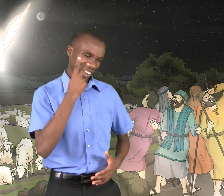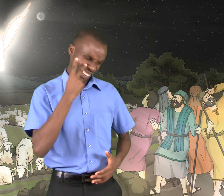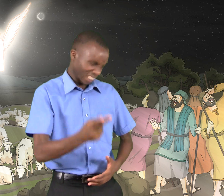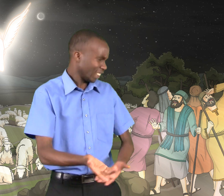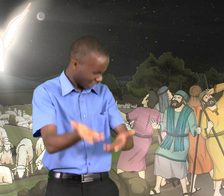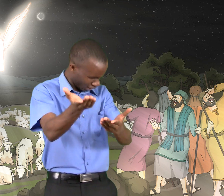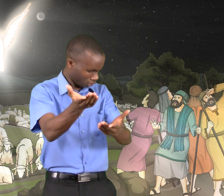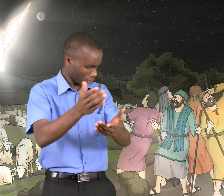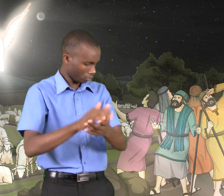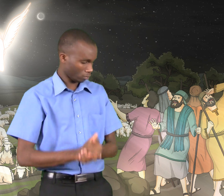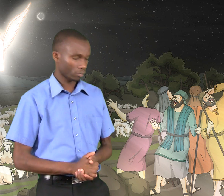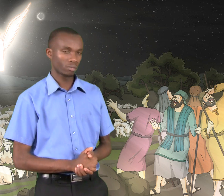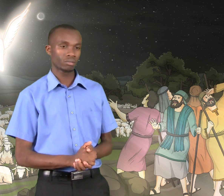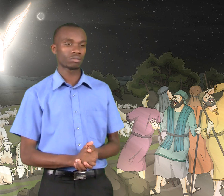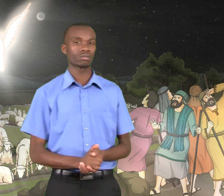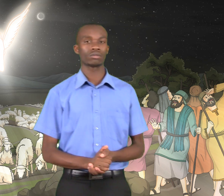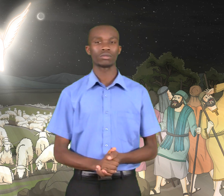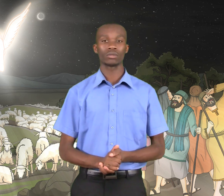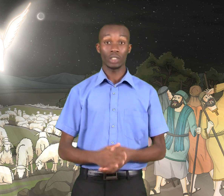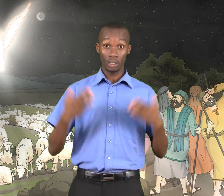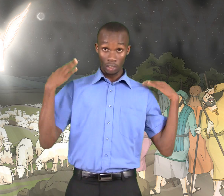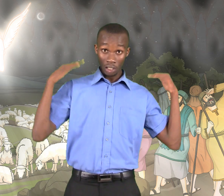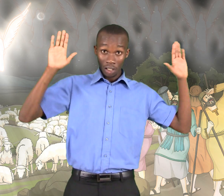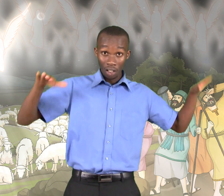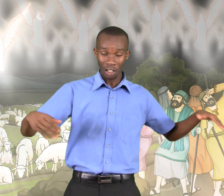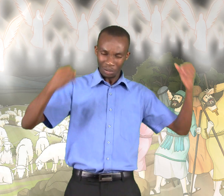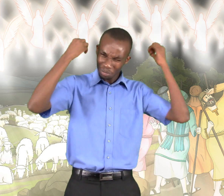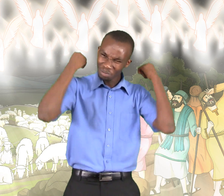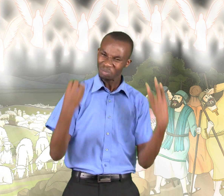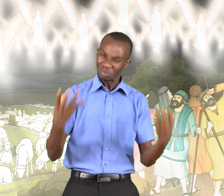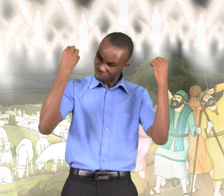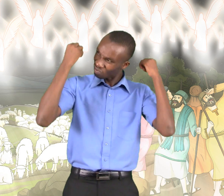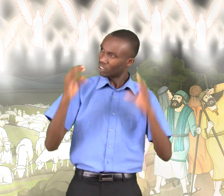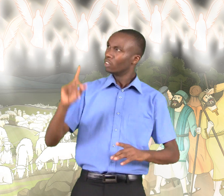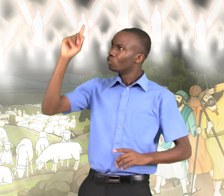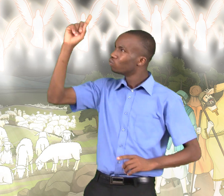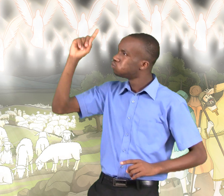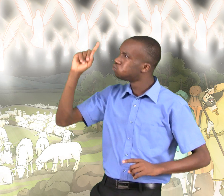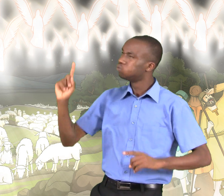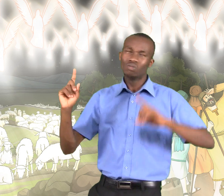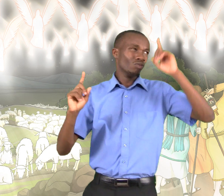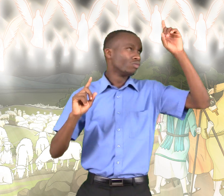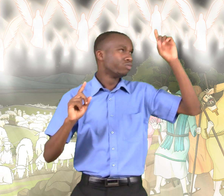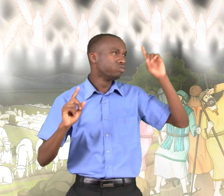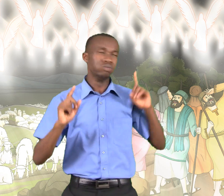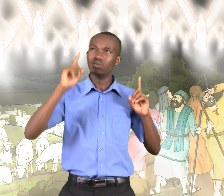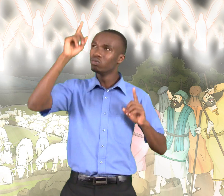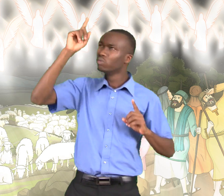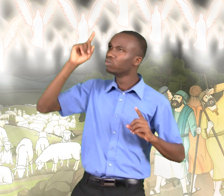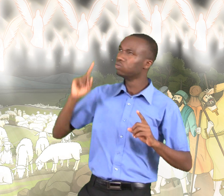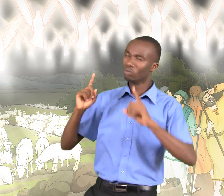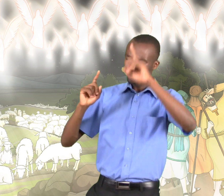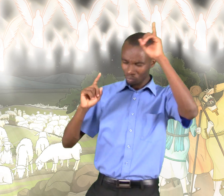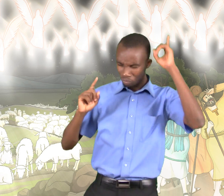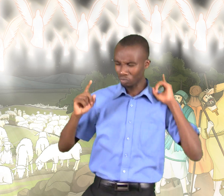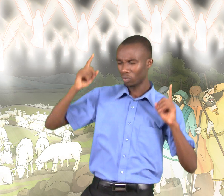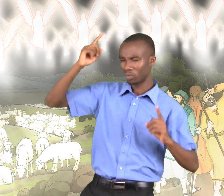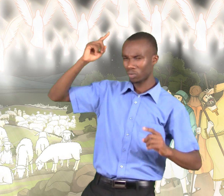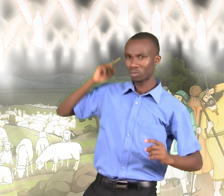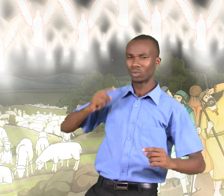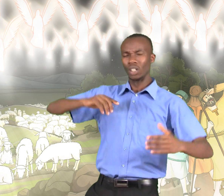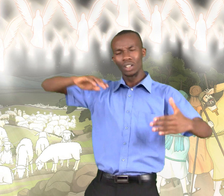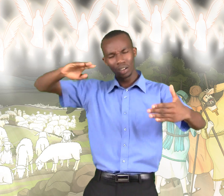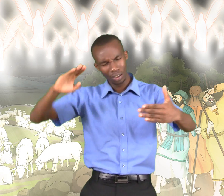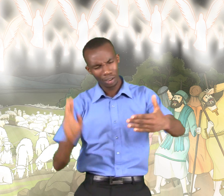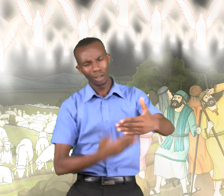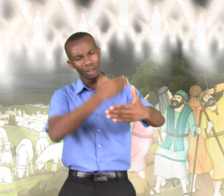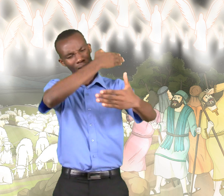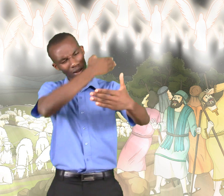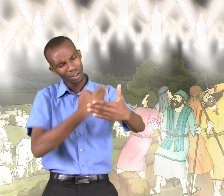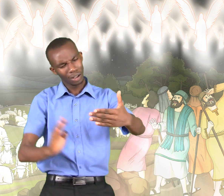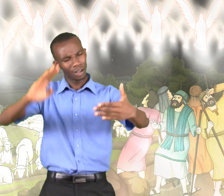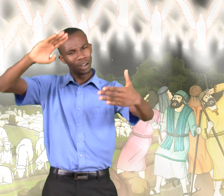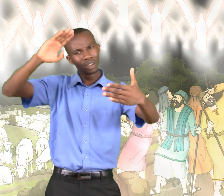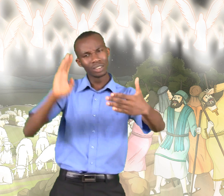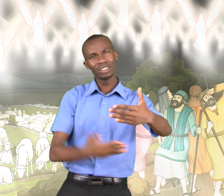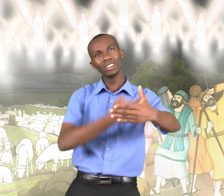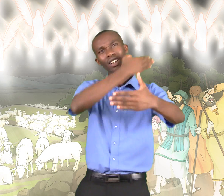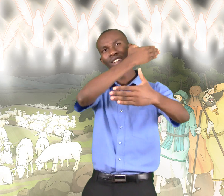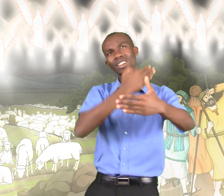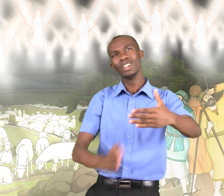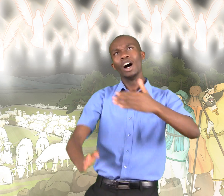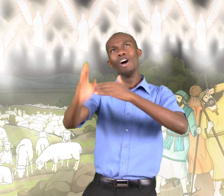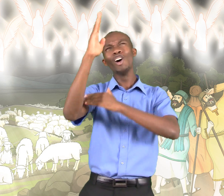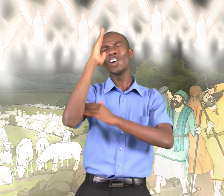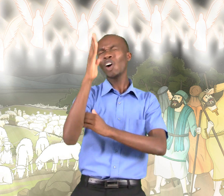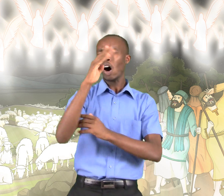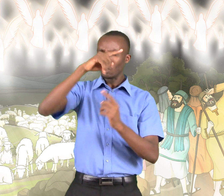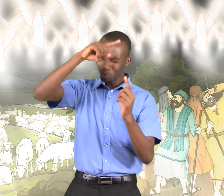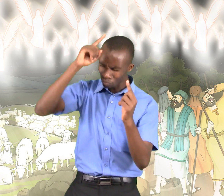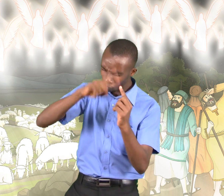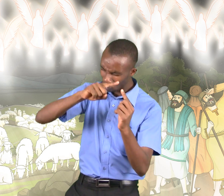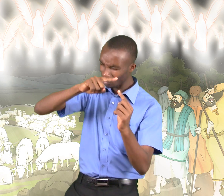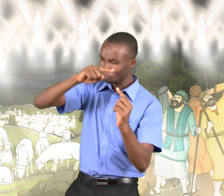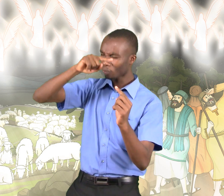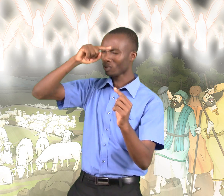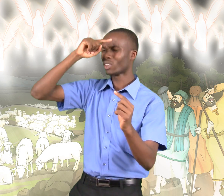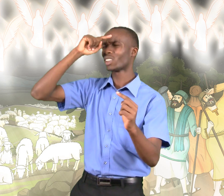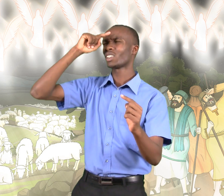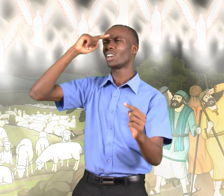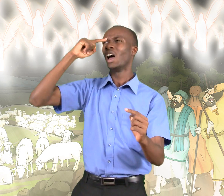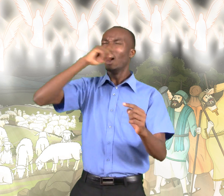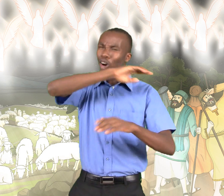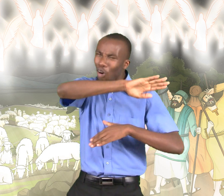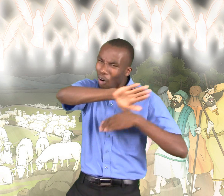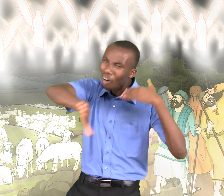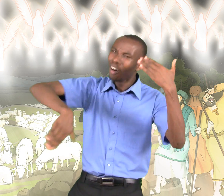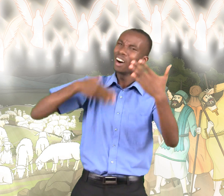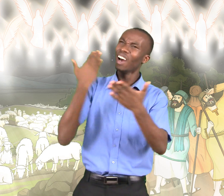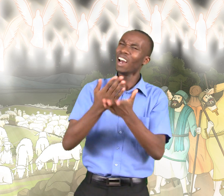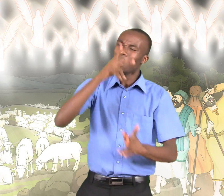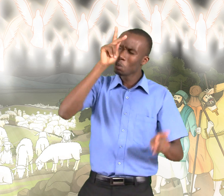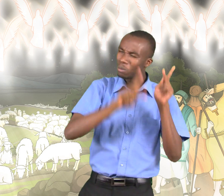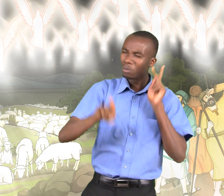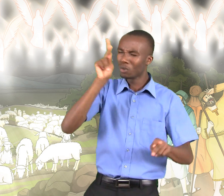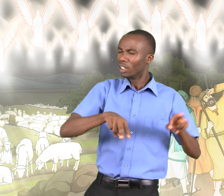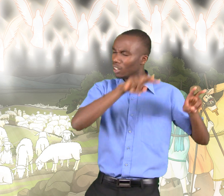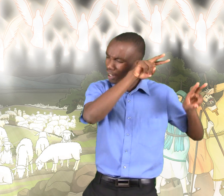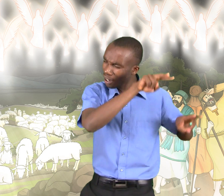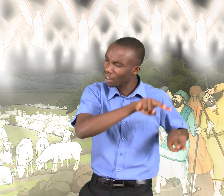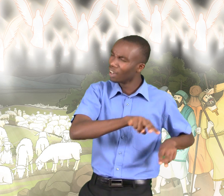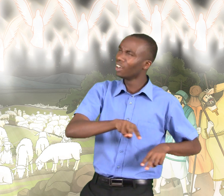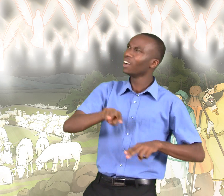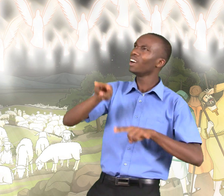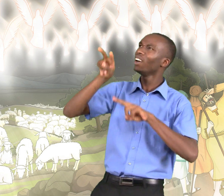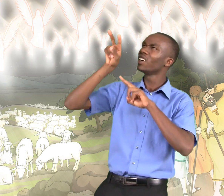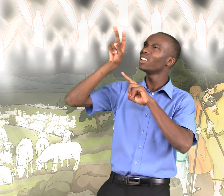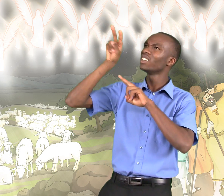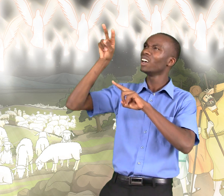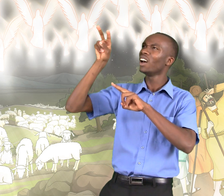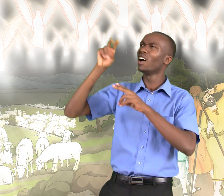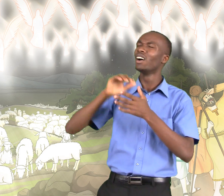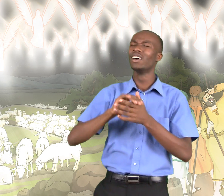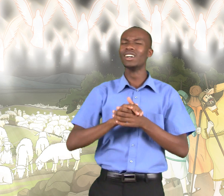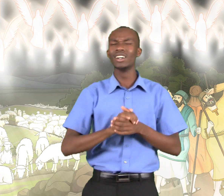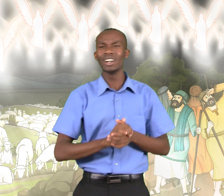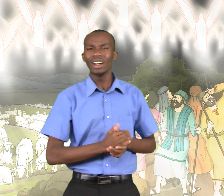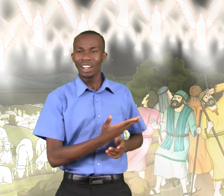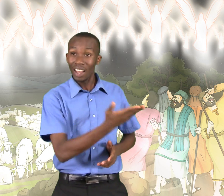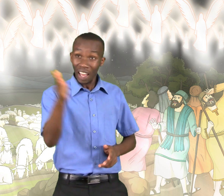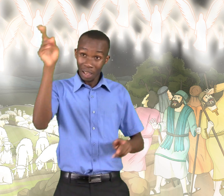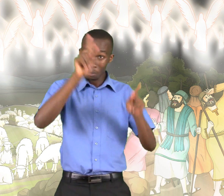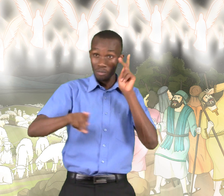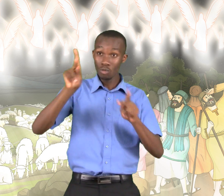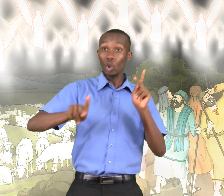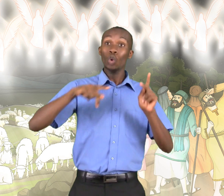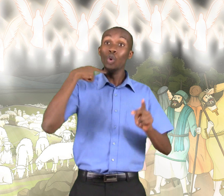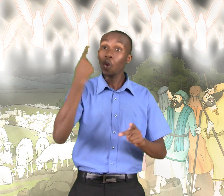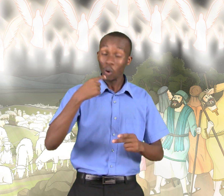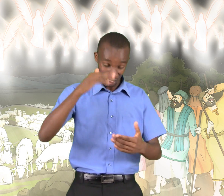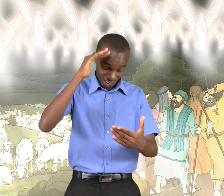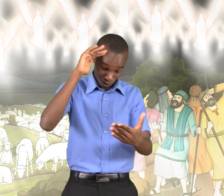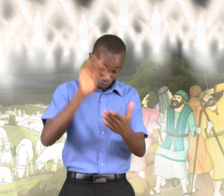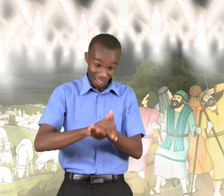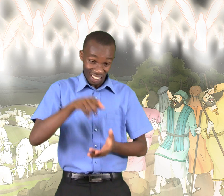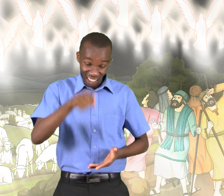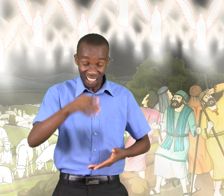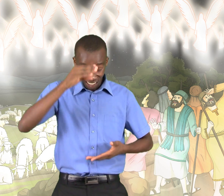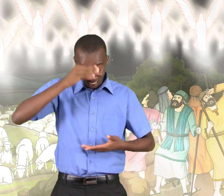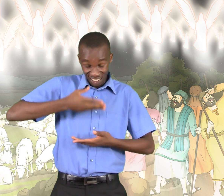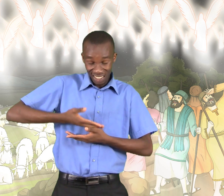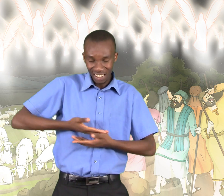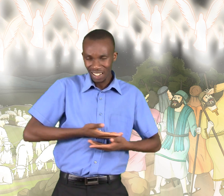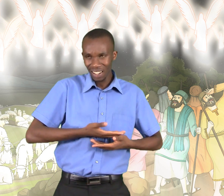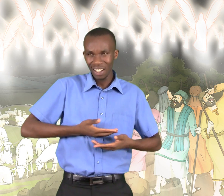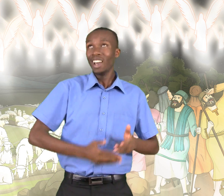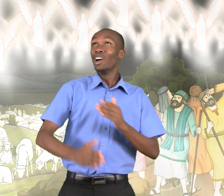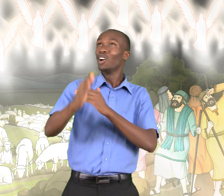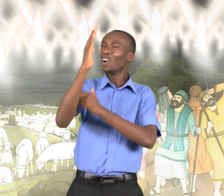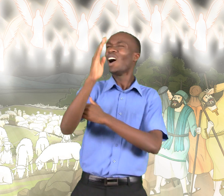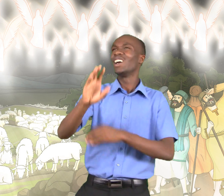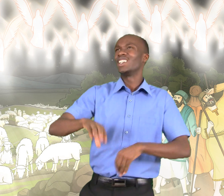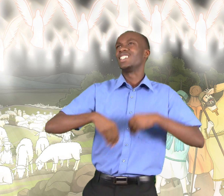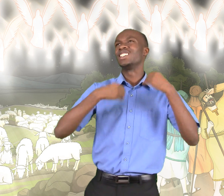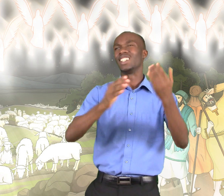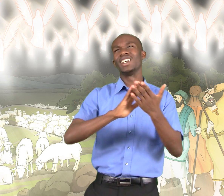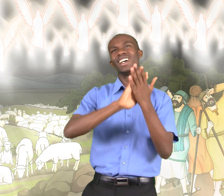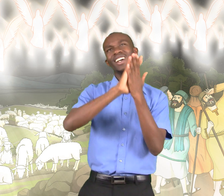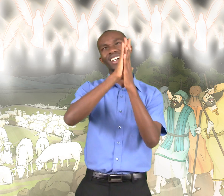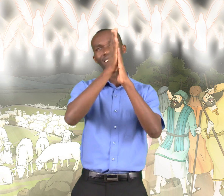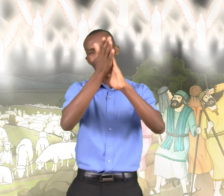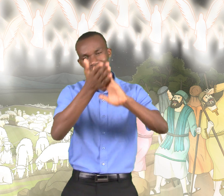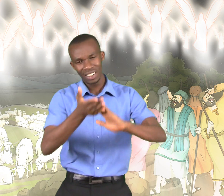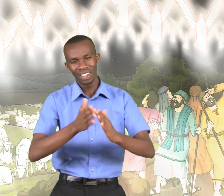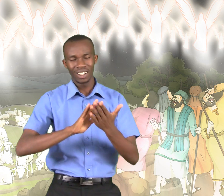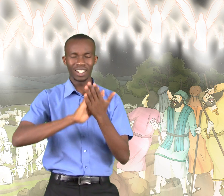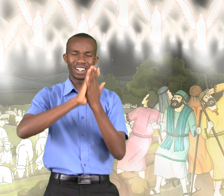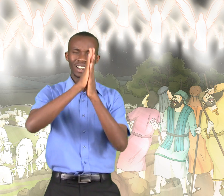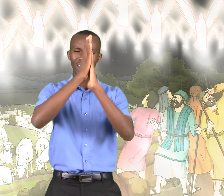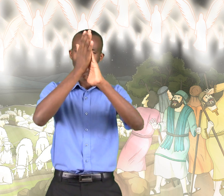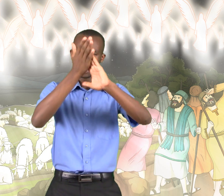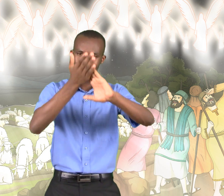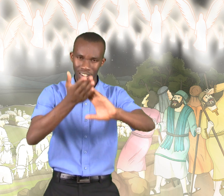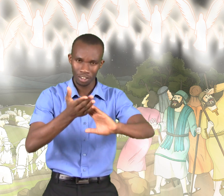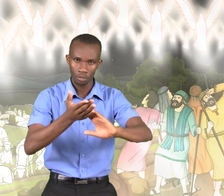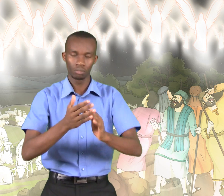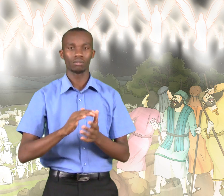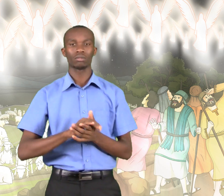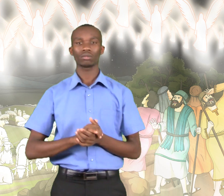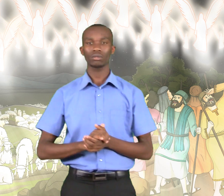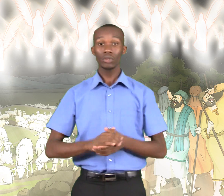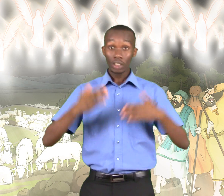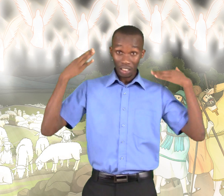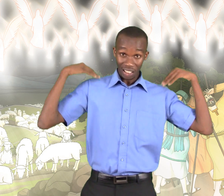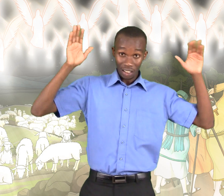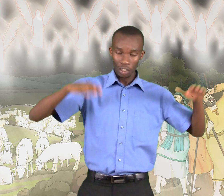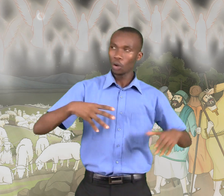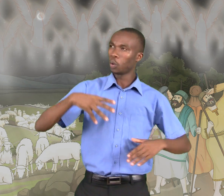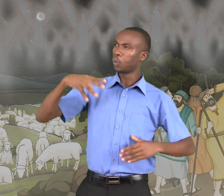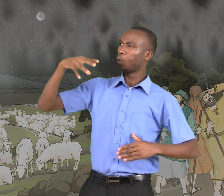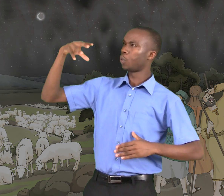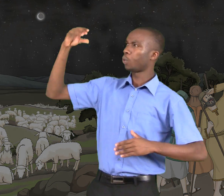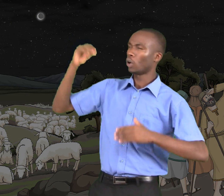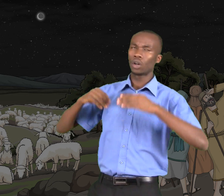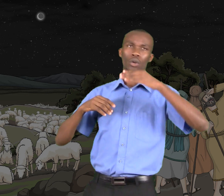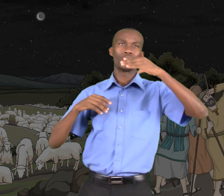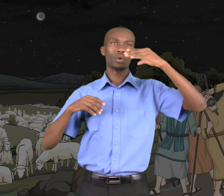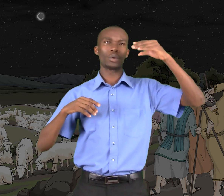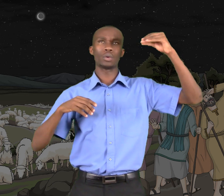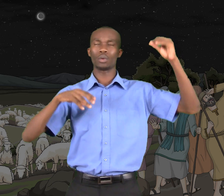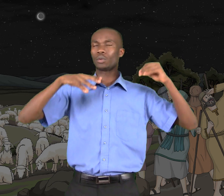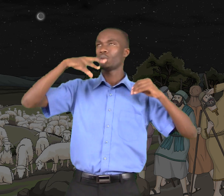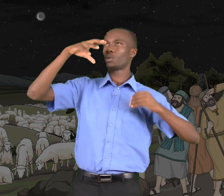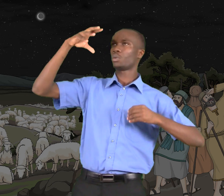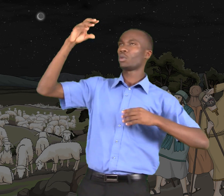And suddenly there appeared with the angel a great multitude of the heavenly host, praising God and saying: “Glory to God in the highest, and on earth peace to men on whom His favor rests!”